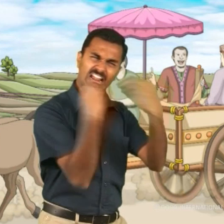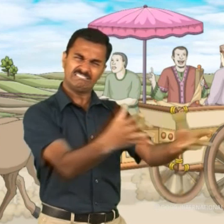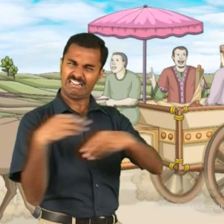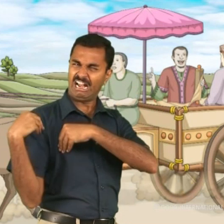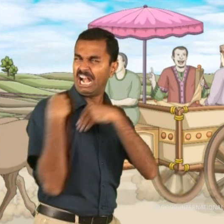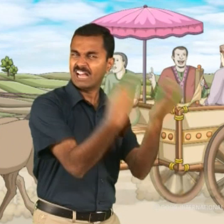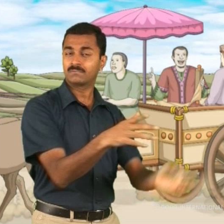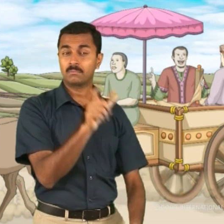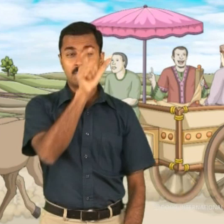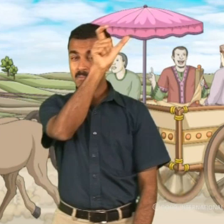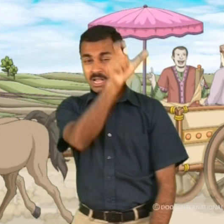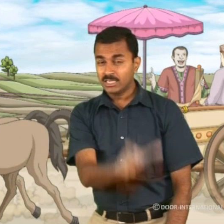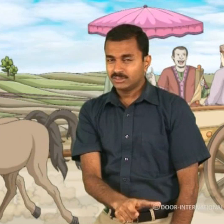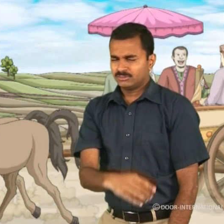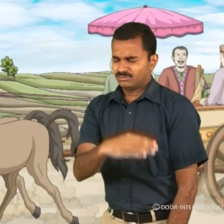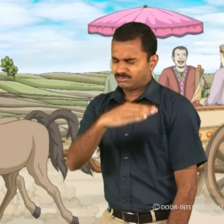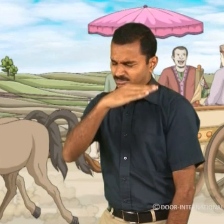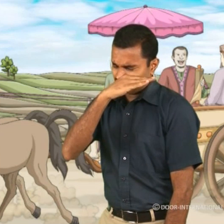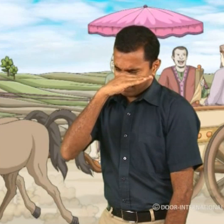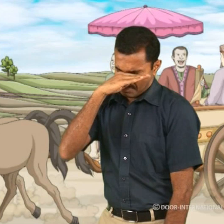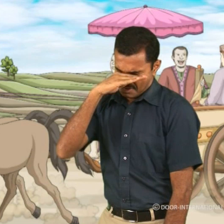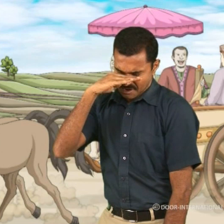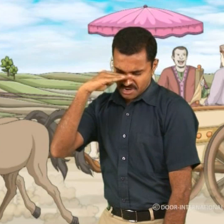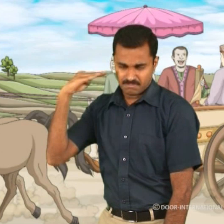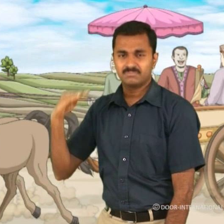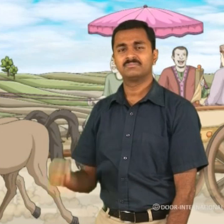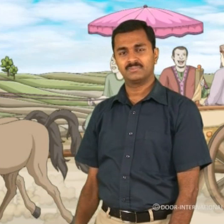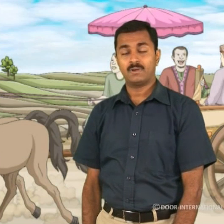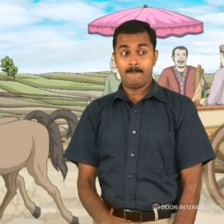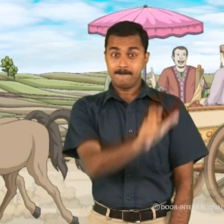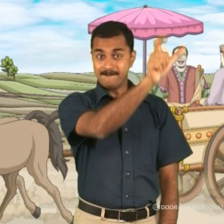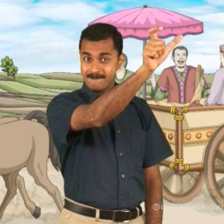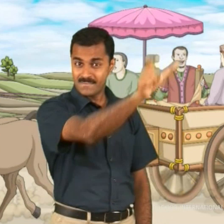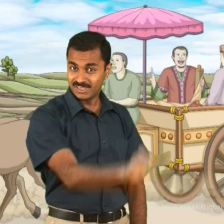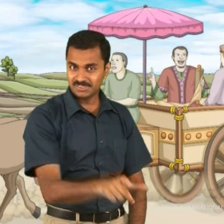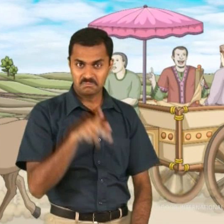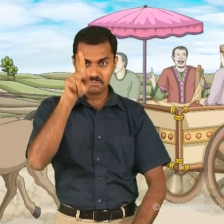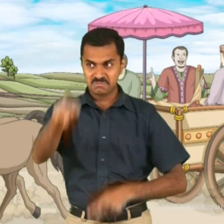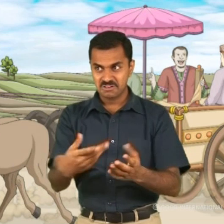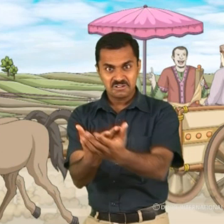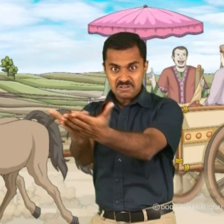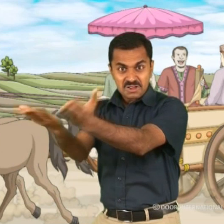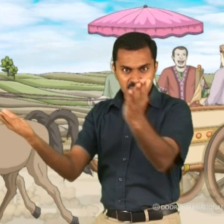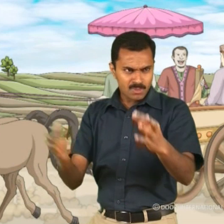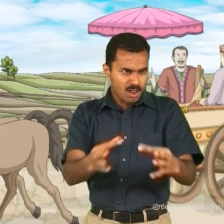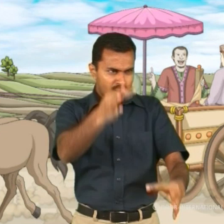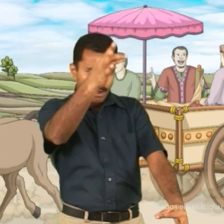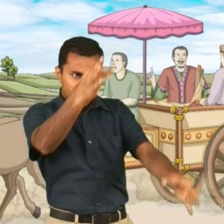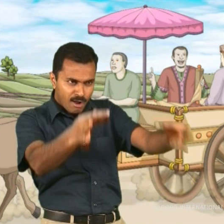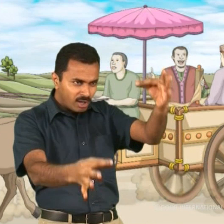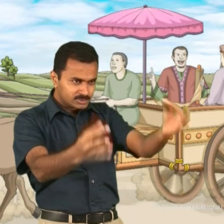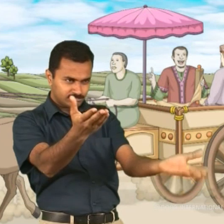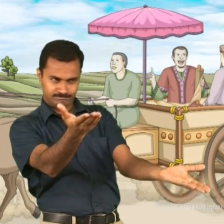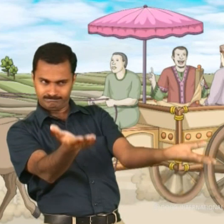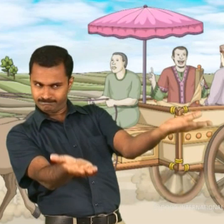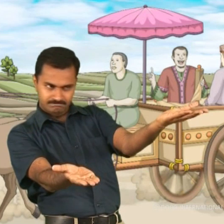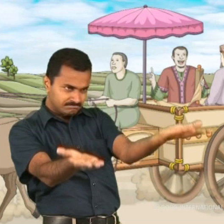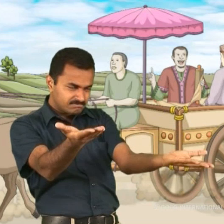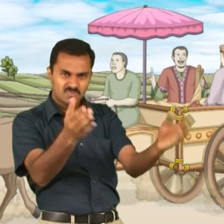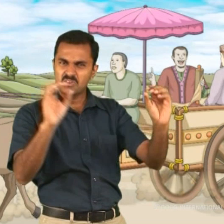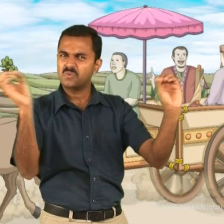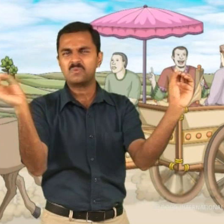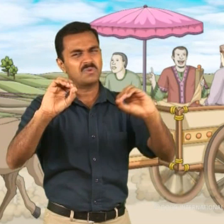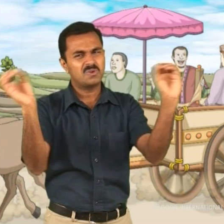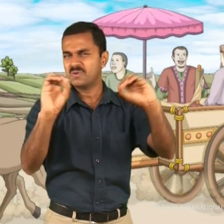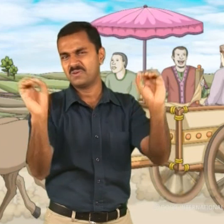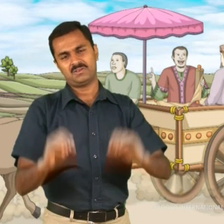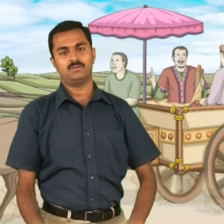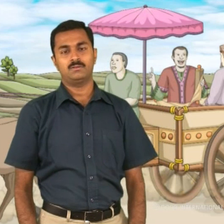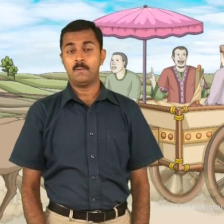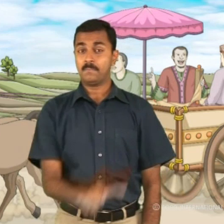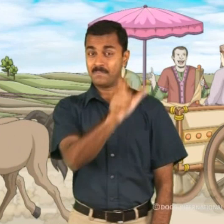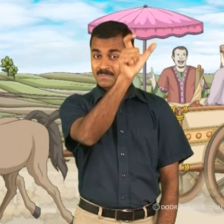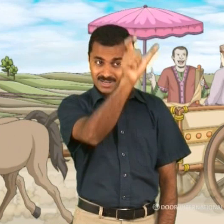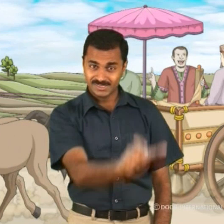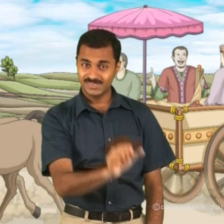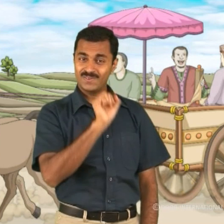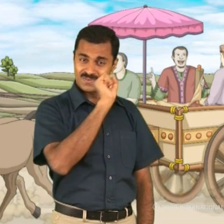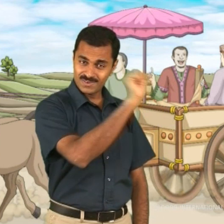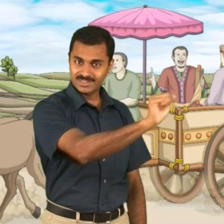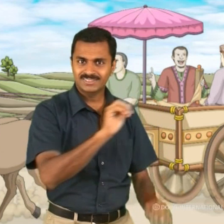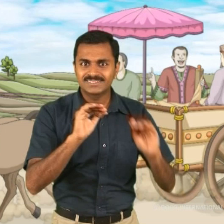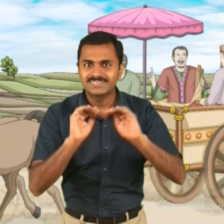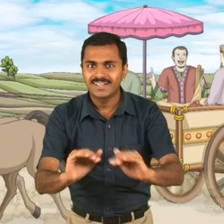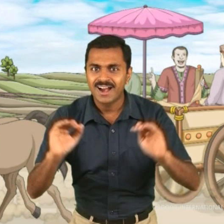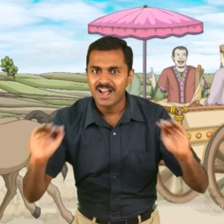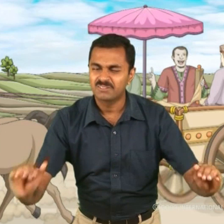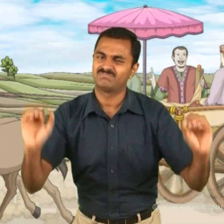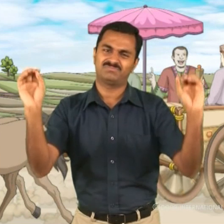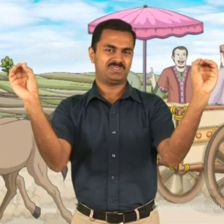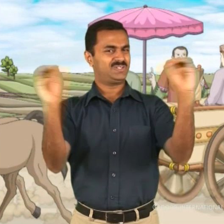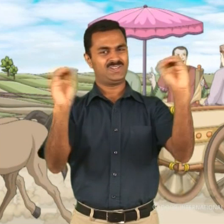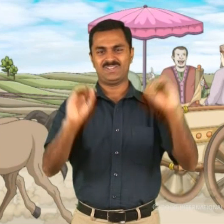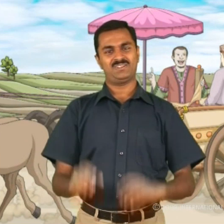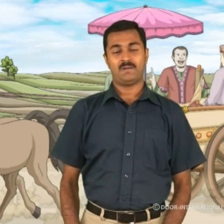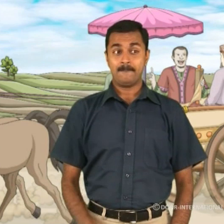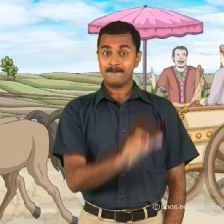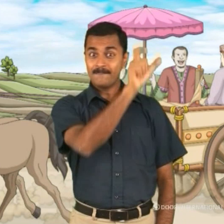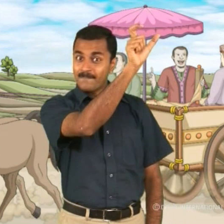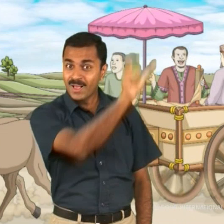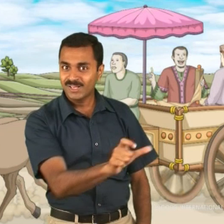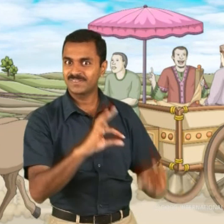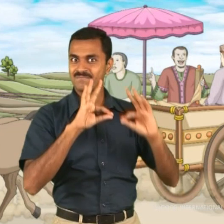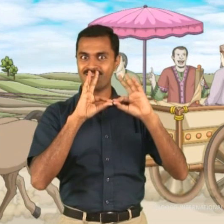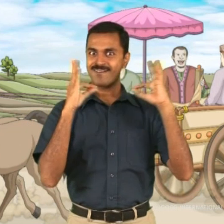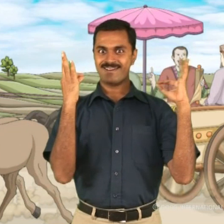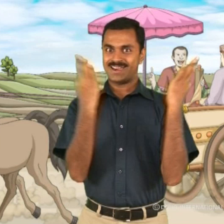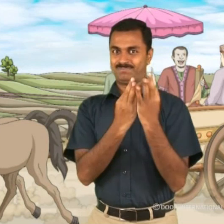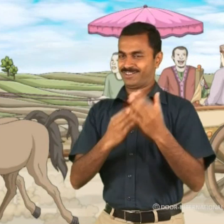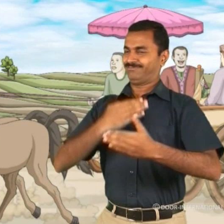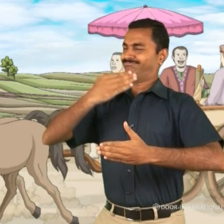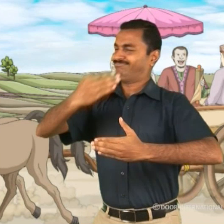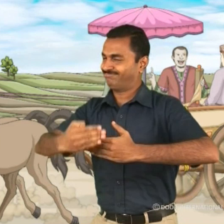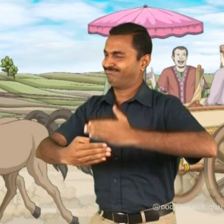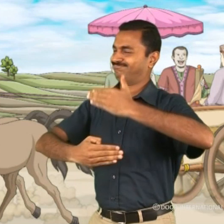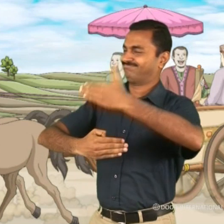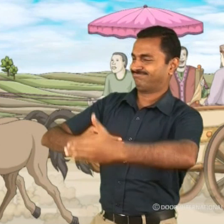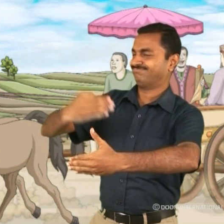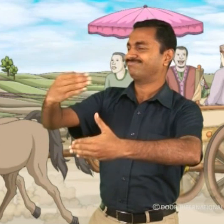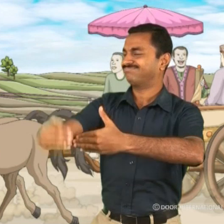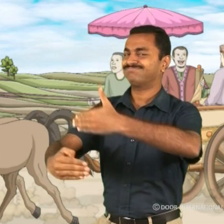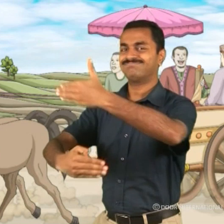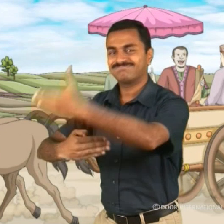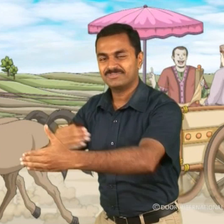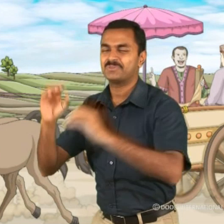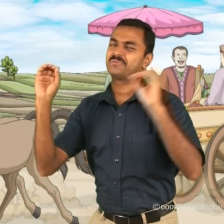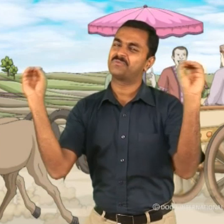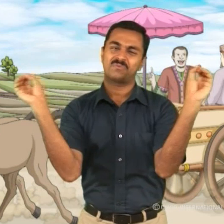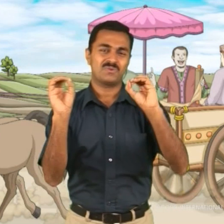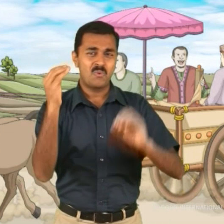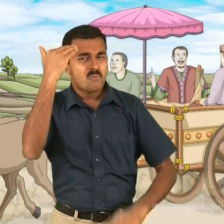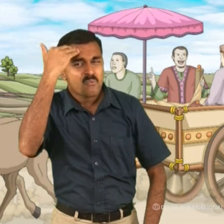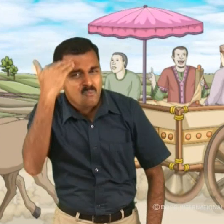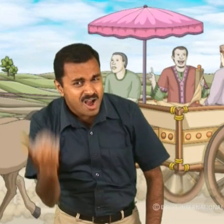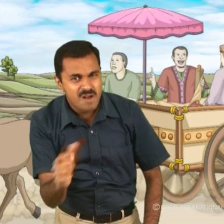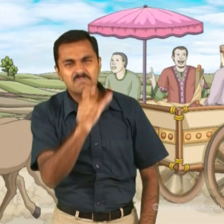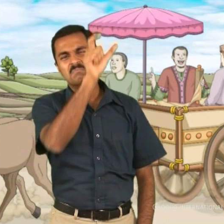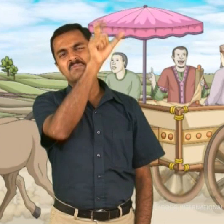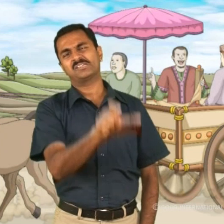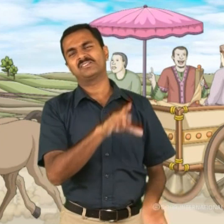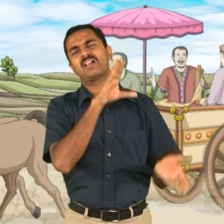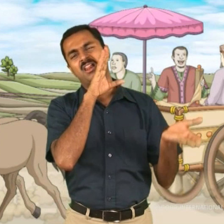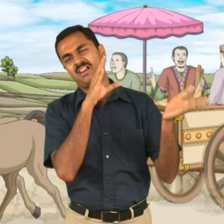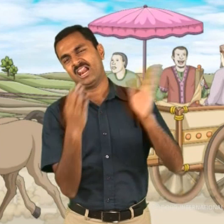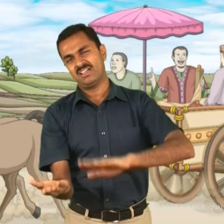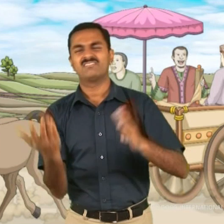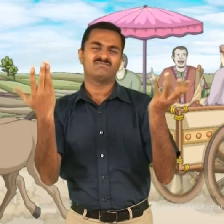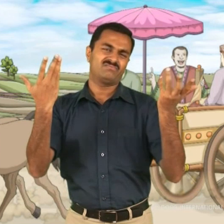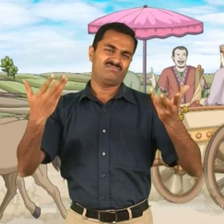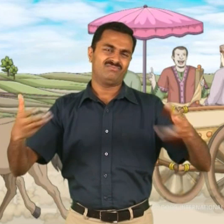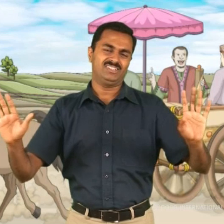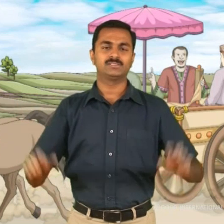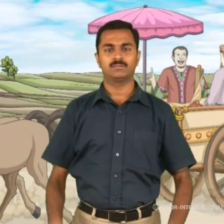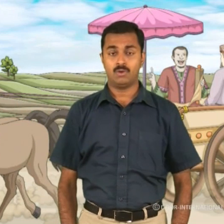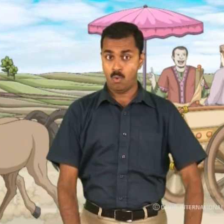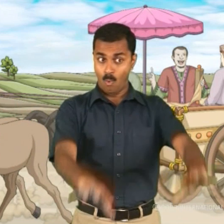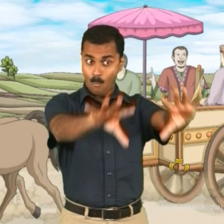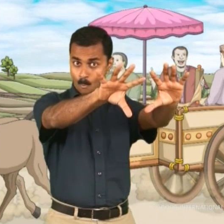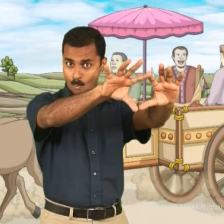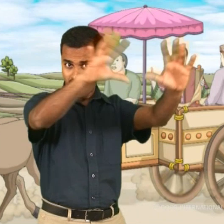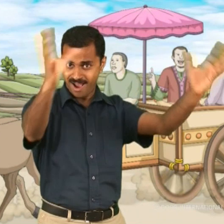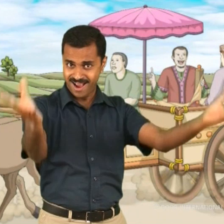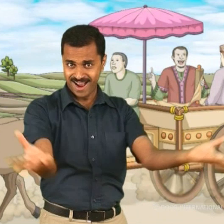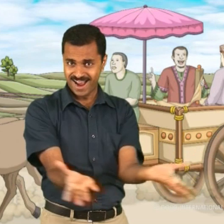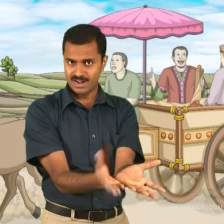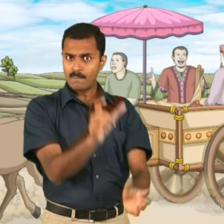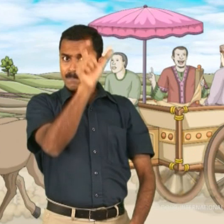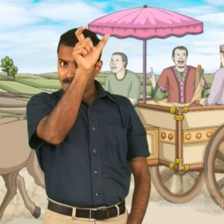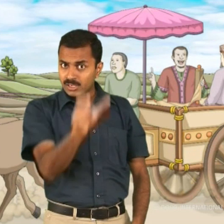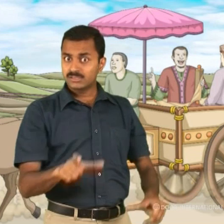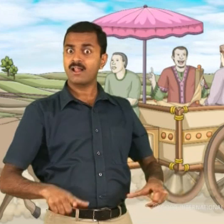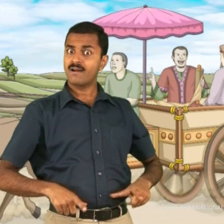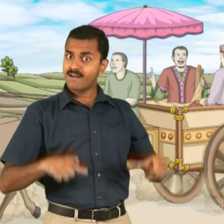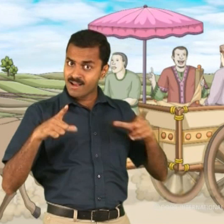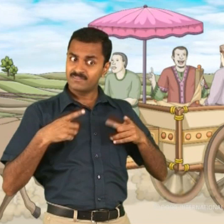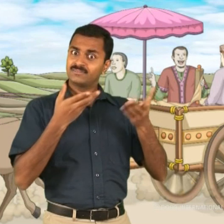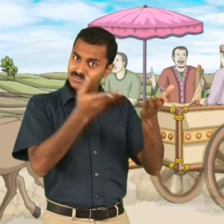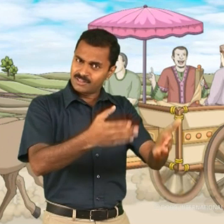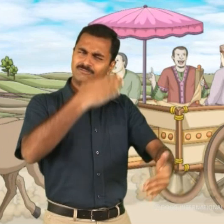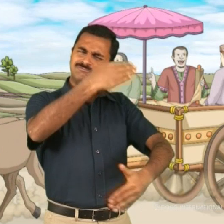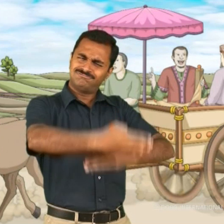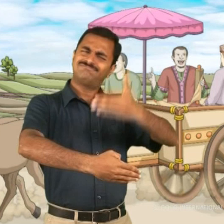In His humiliation He was deprived of justice. Who can recount His descendants?